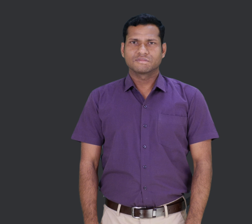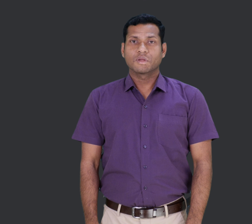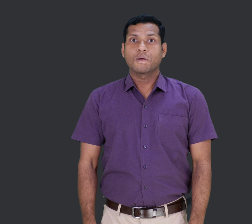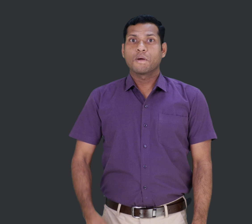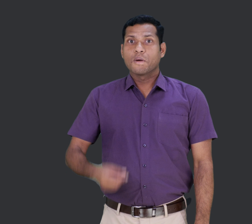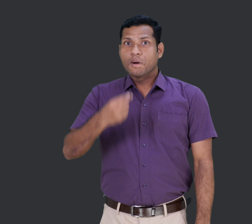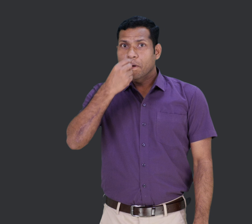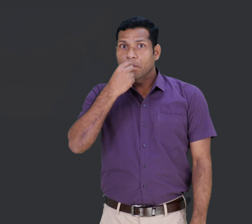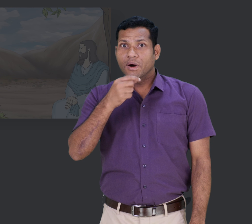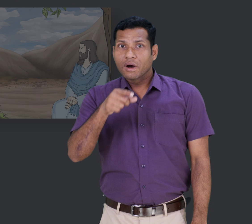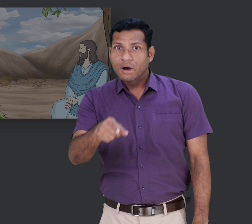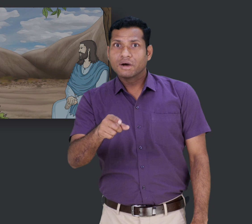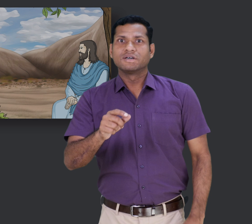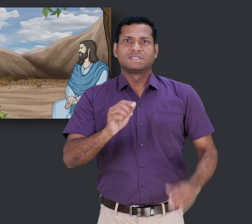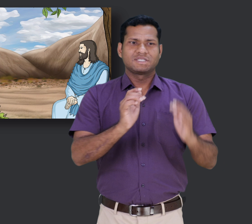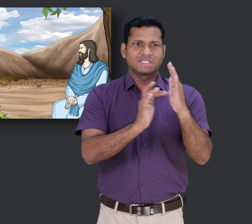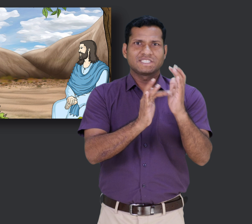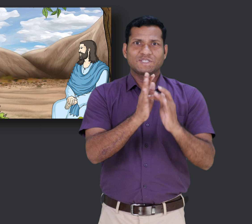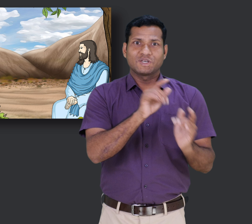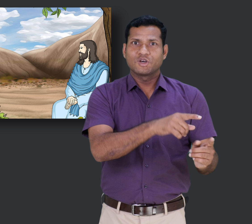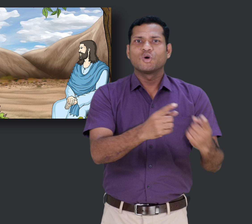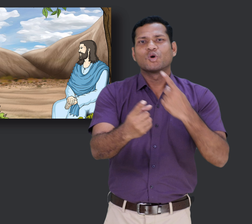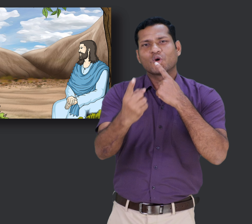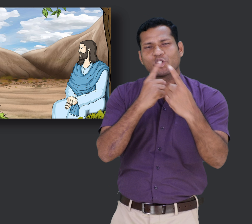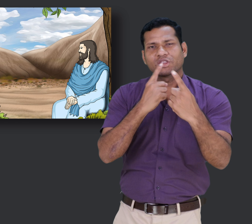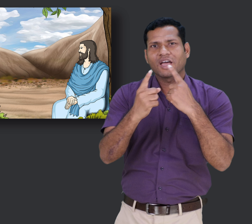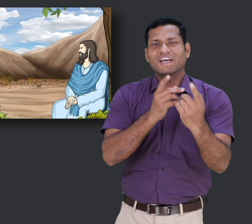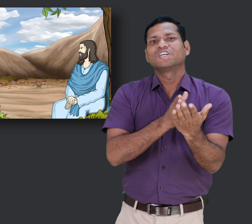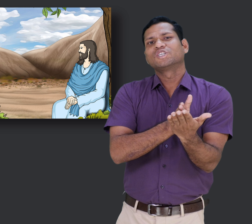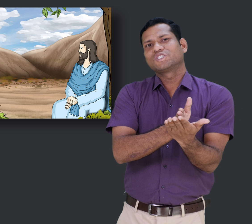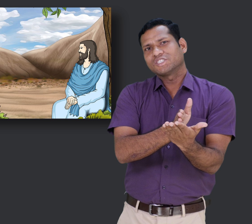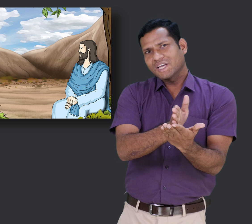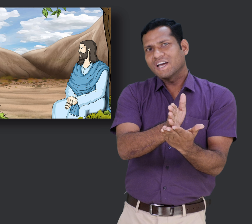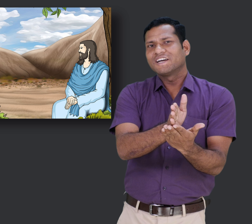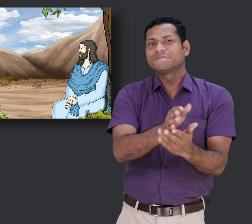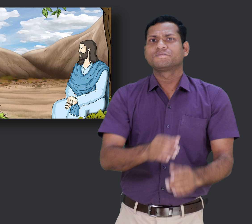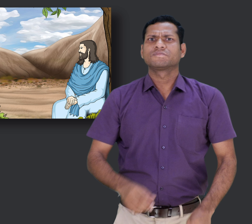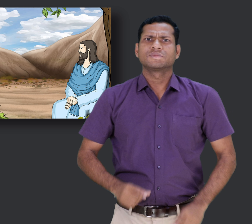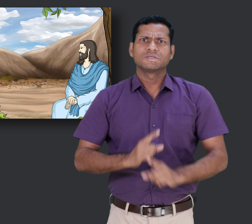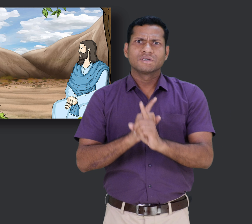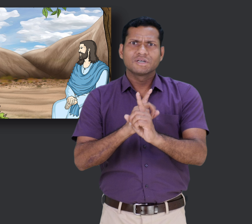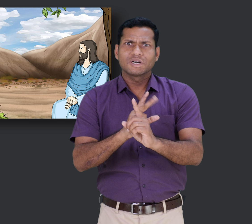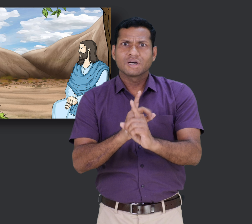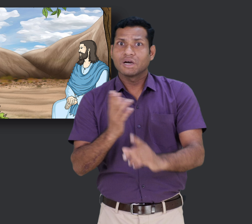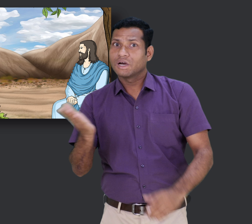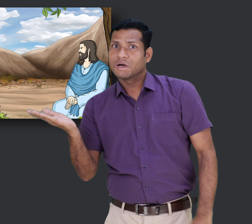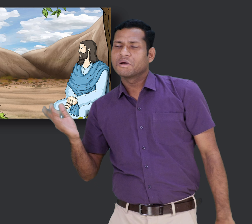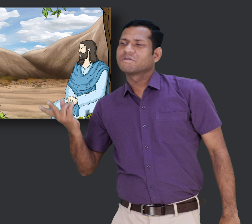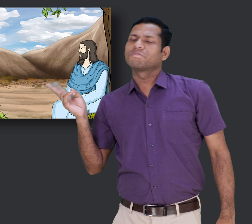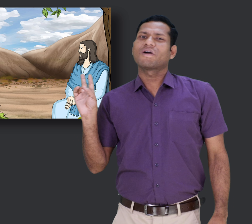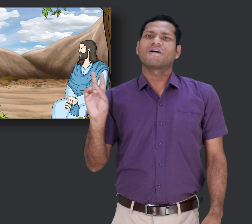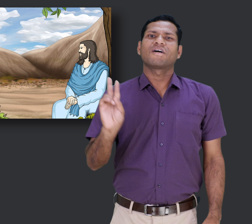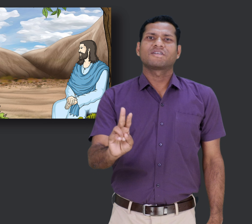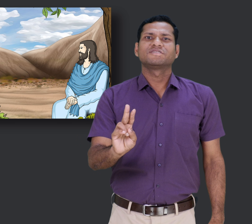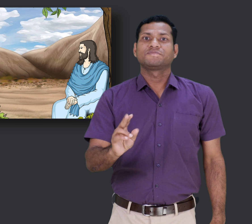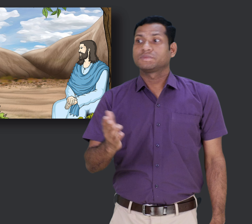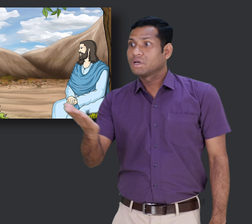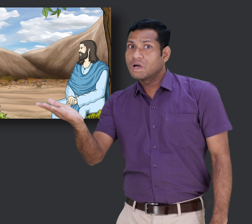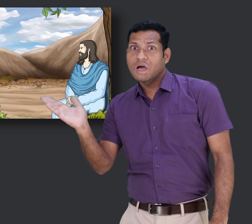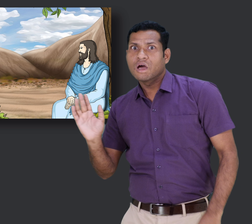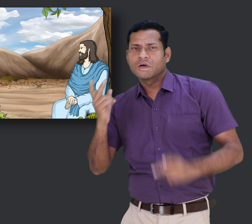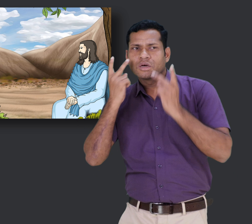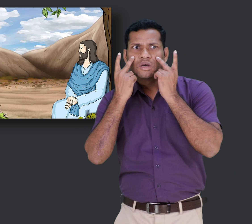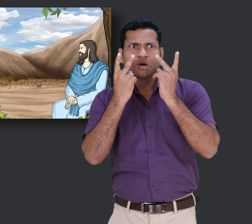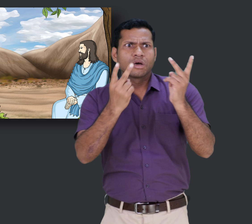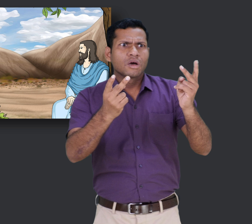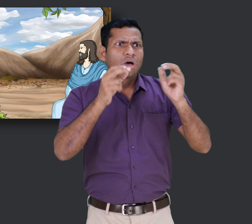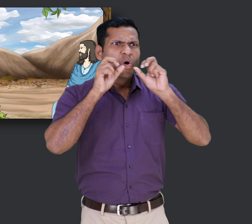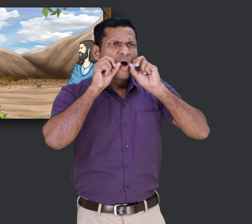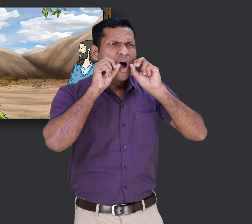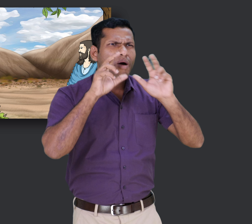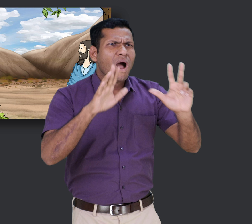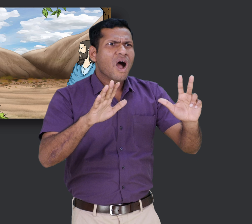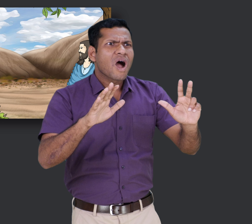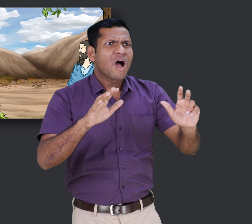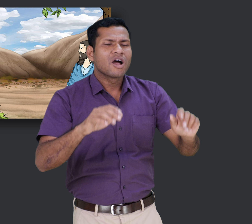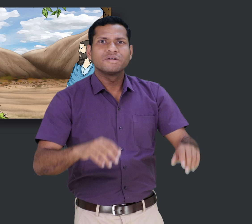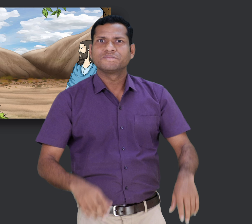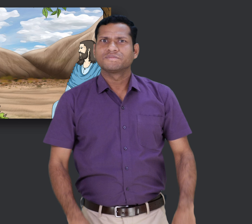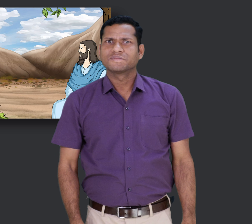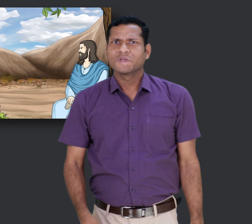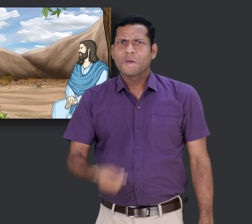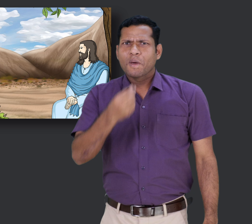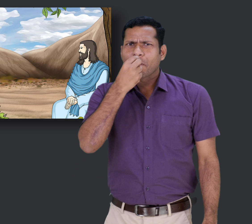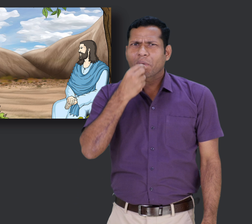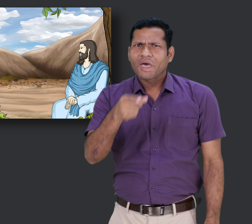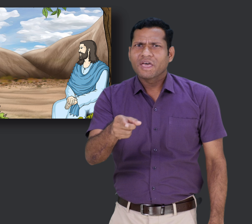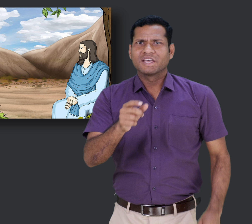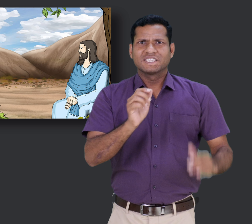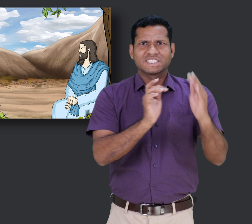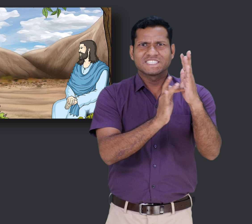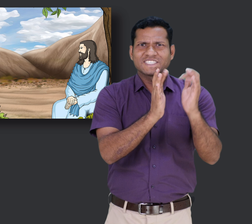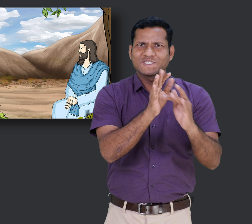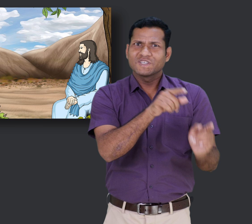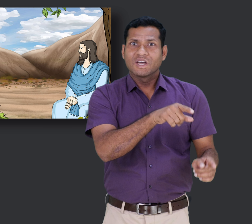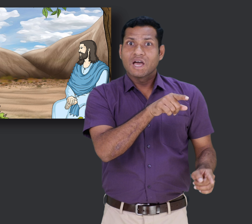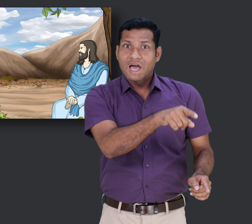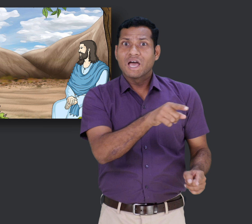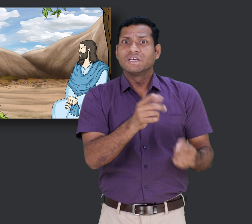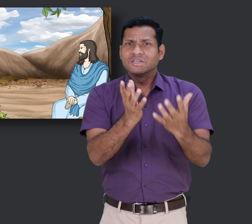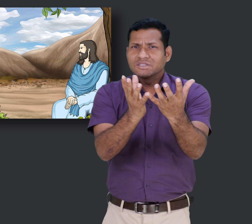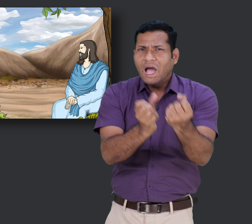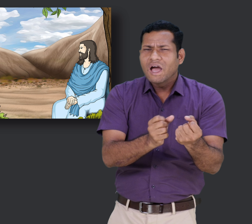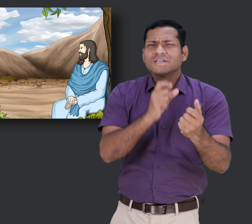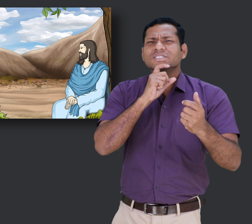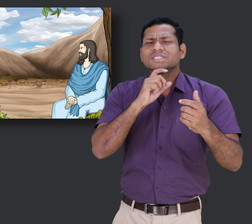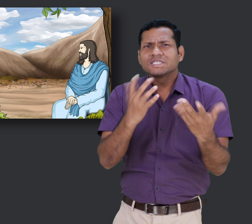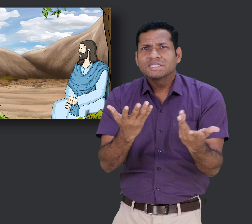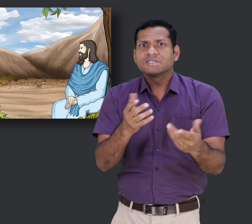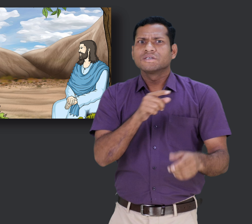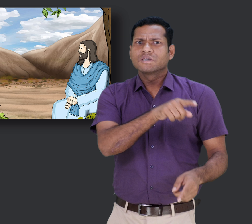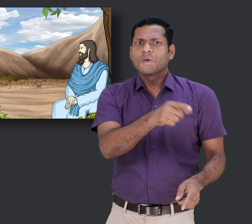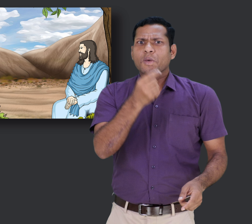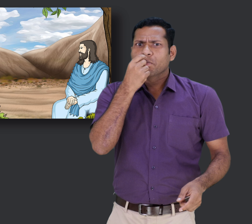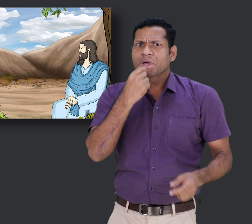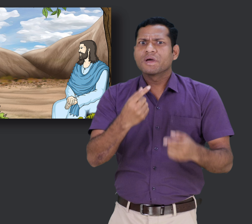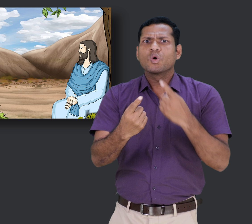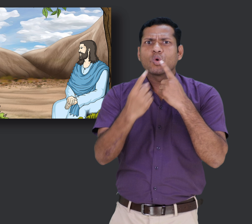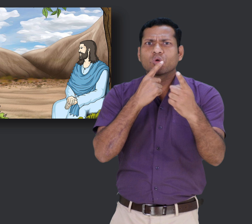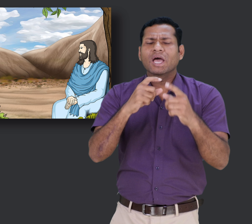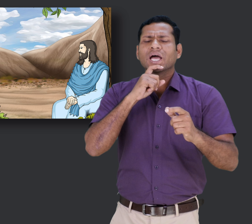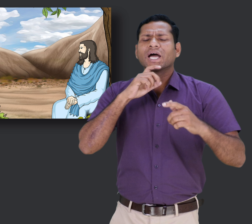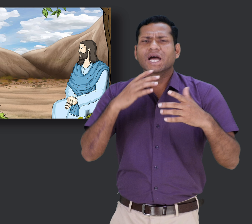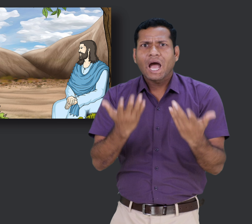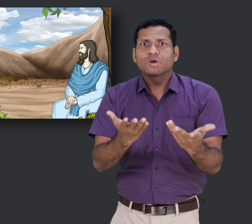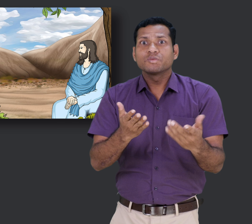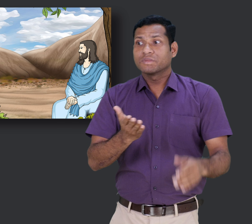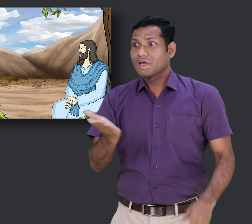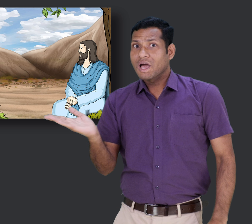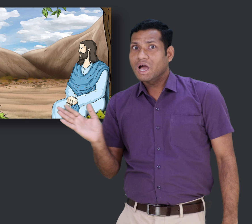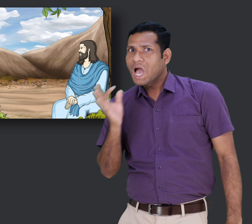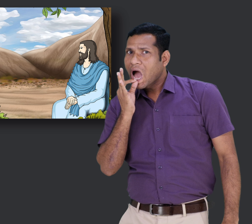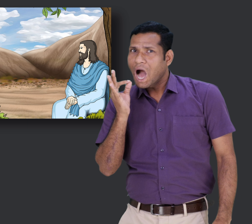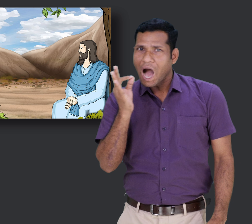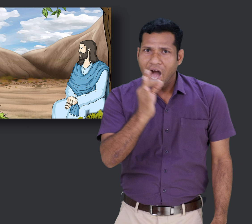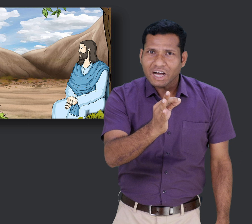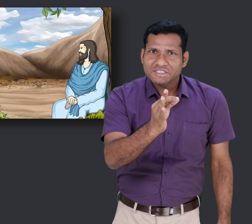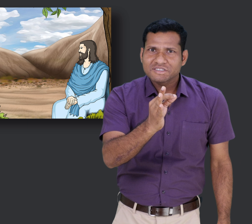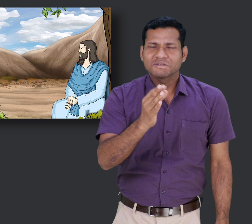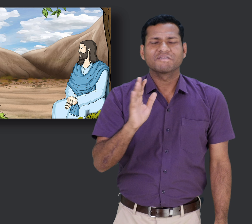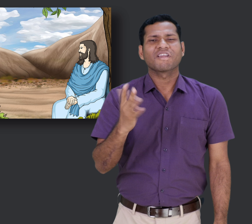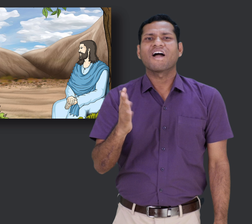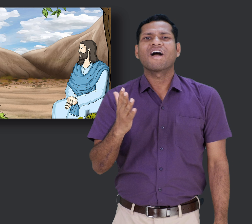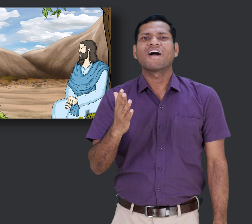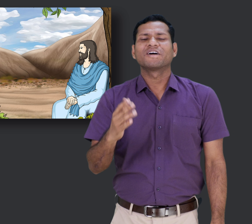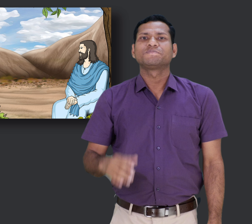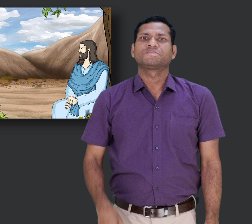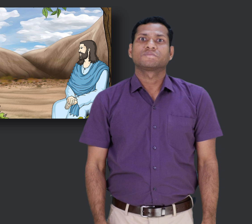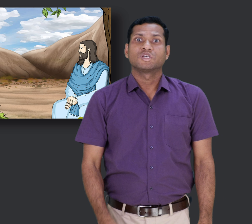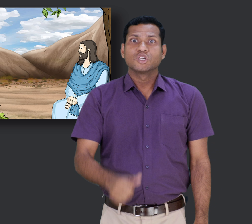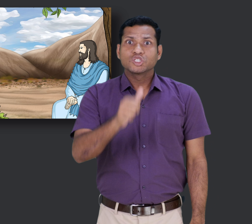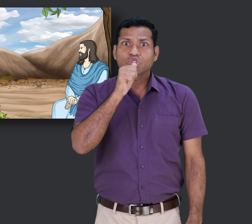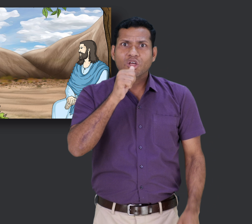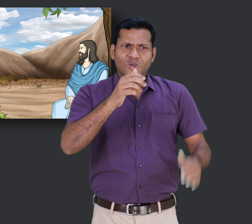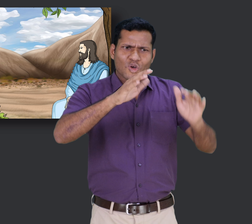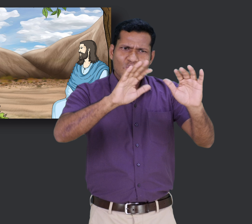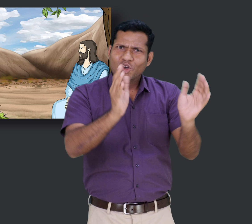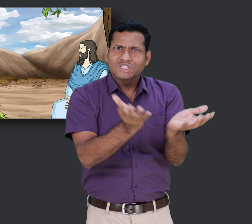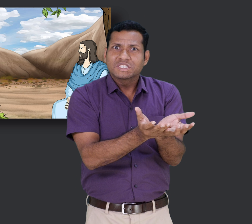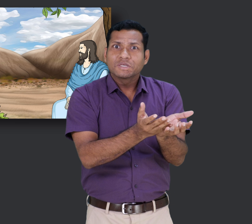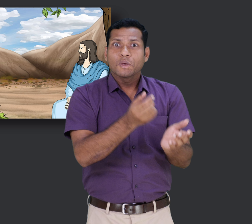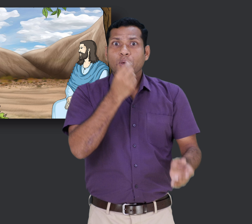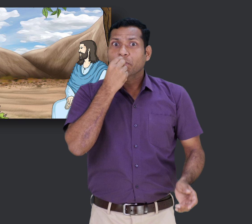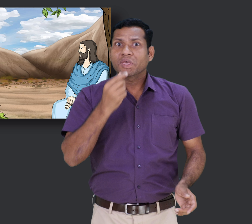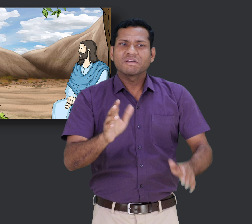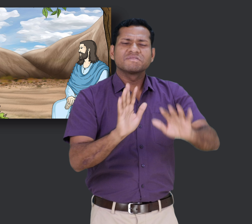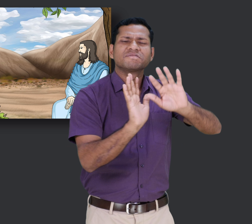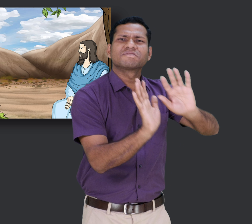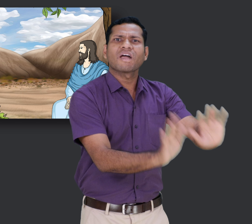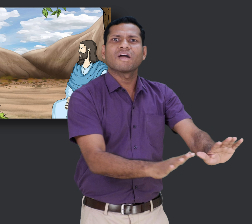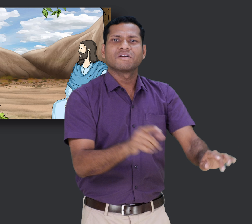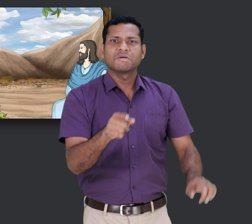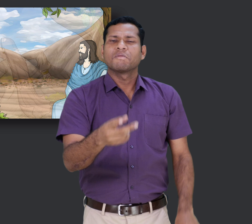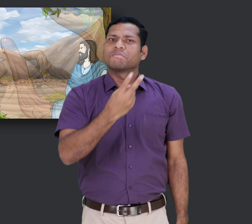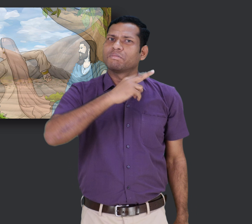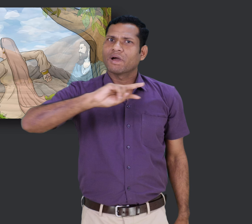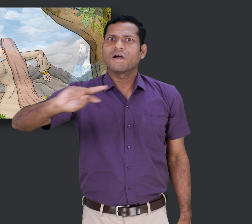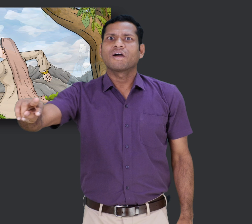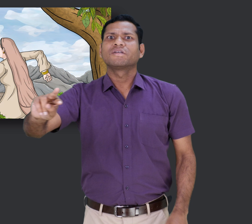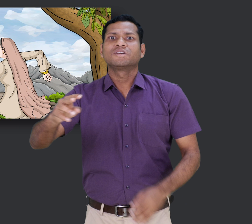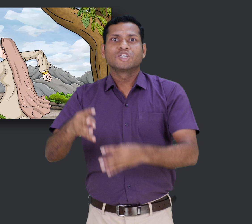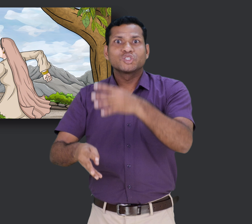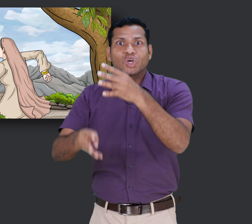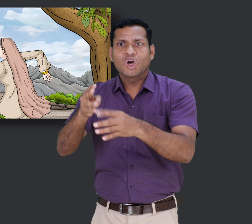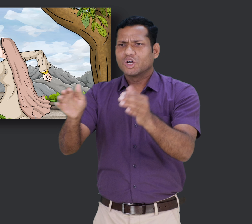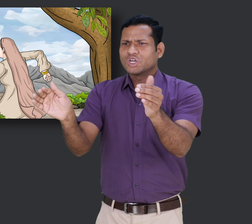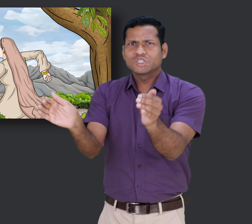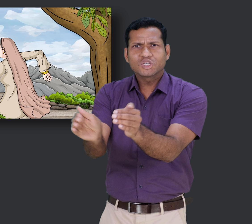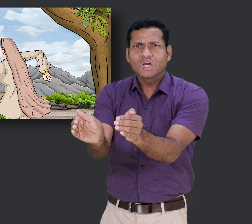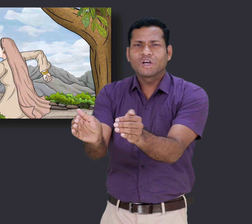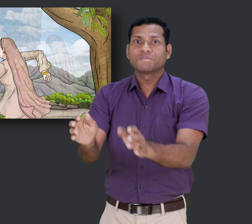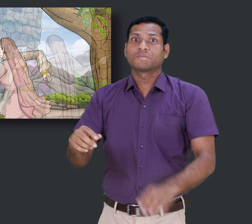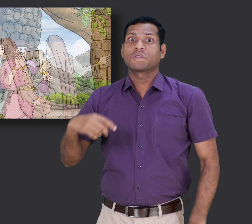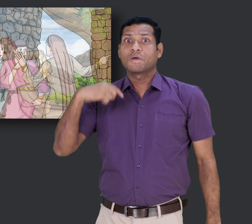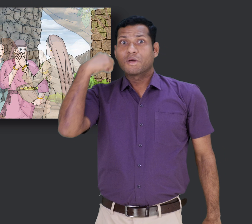Just then His disciples returned and were surprised that He was speaking with a woman. But no one asked Him, “What do You want from her?” or “Why are You talking with her?”